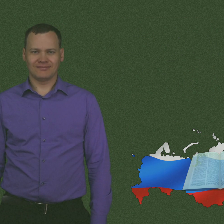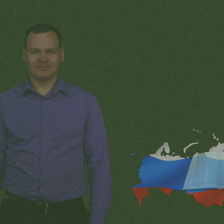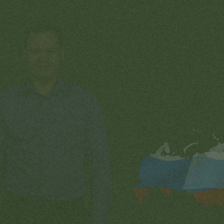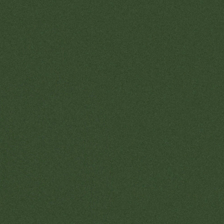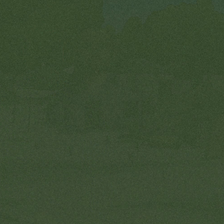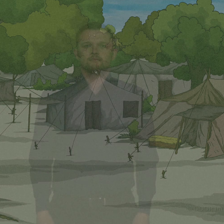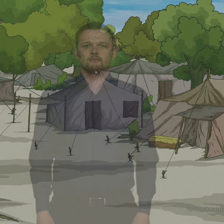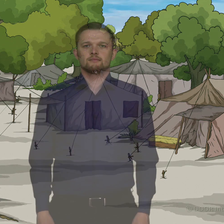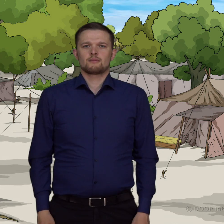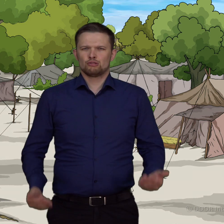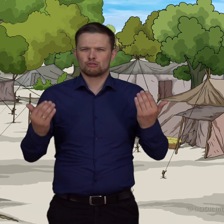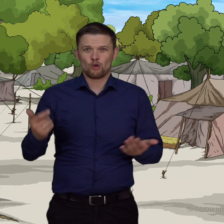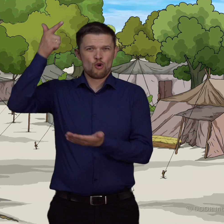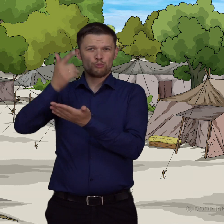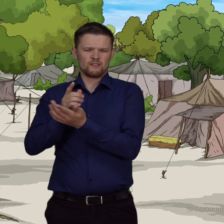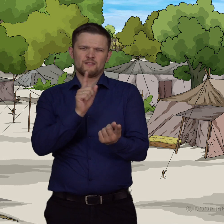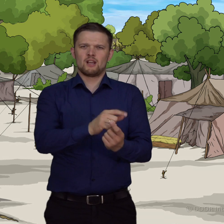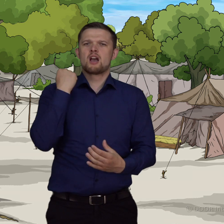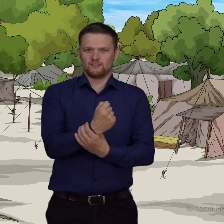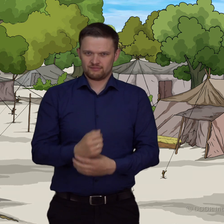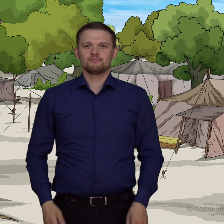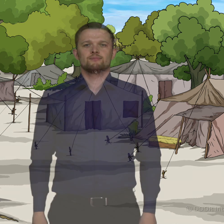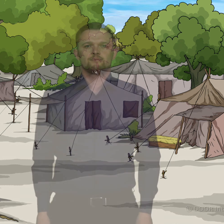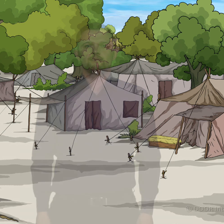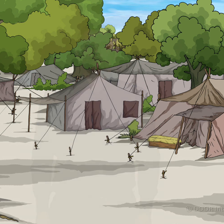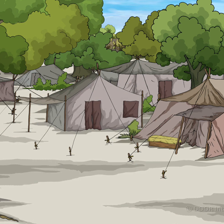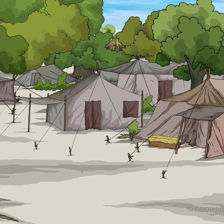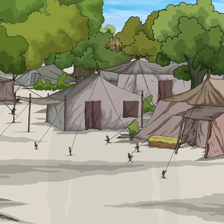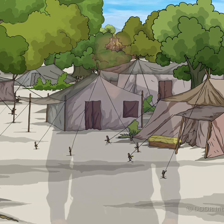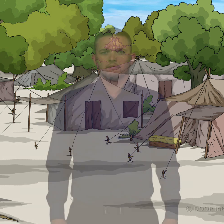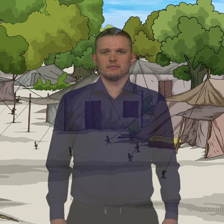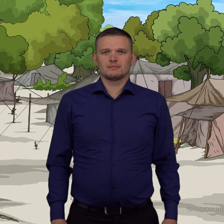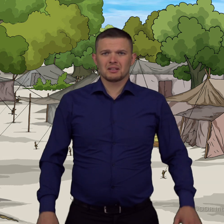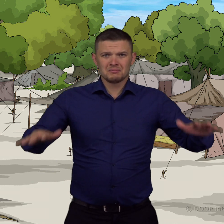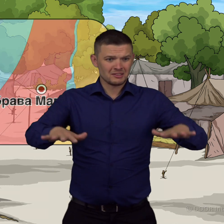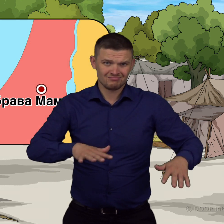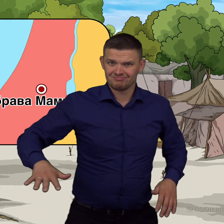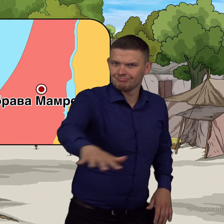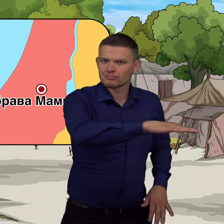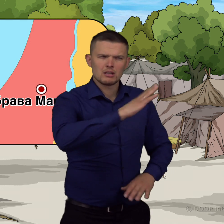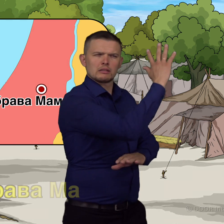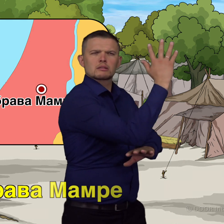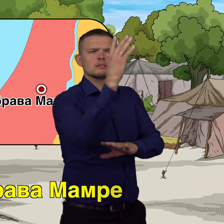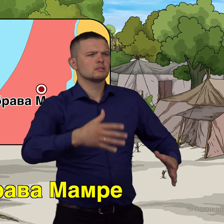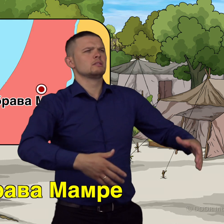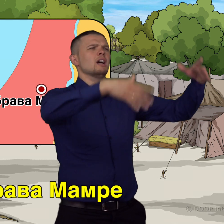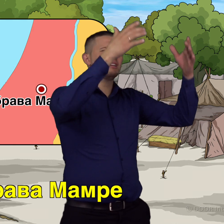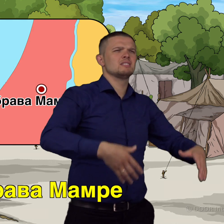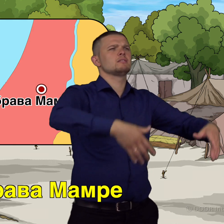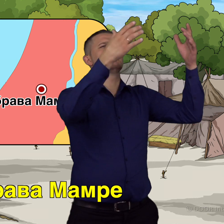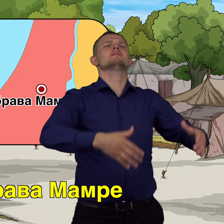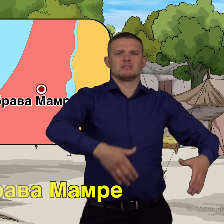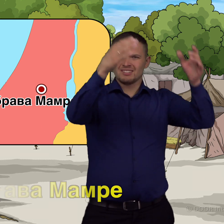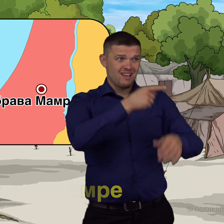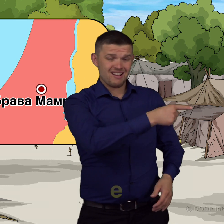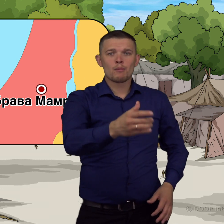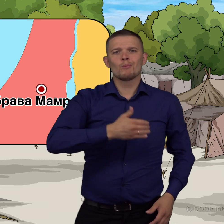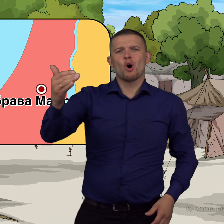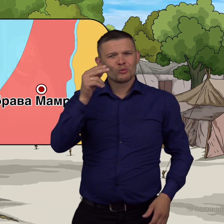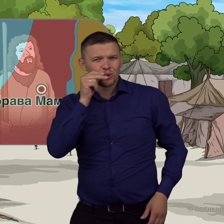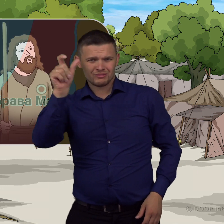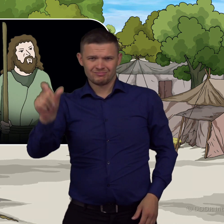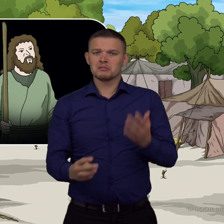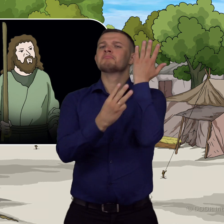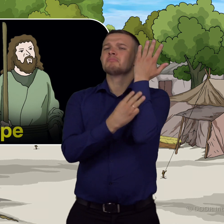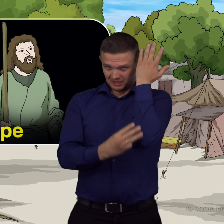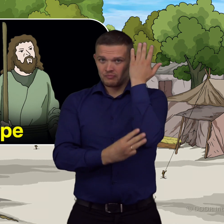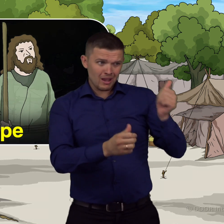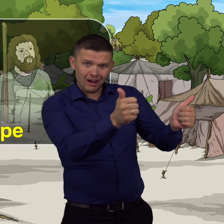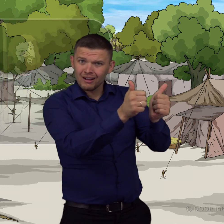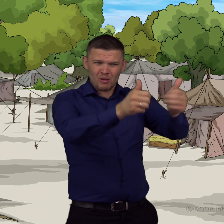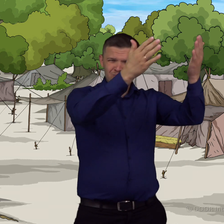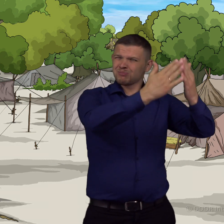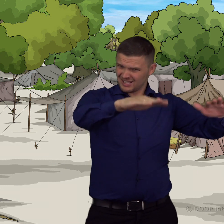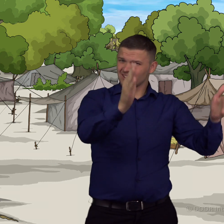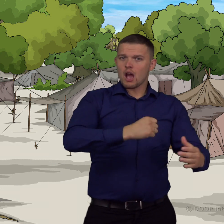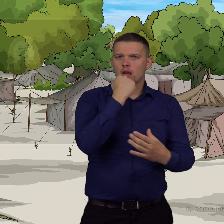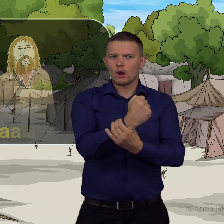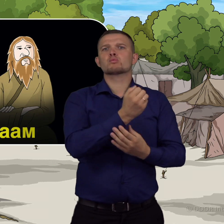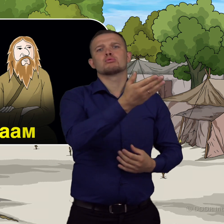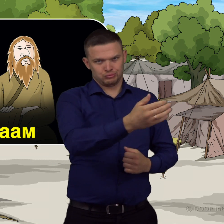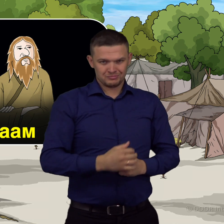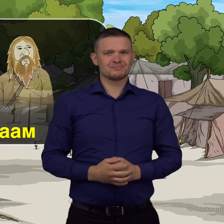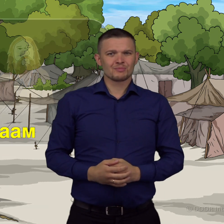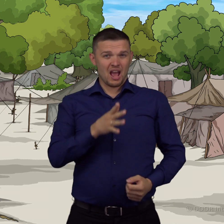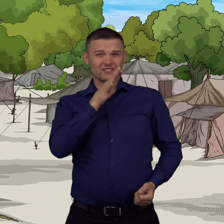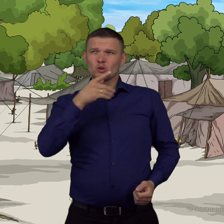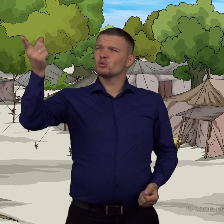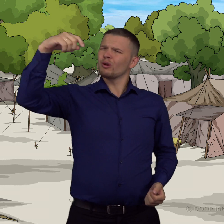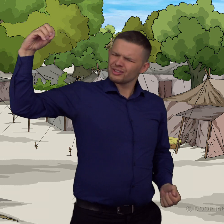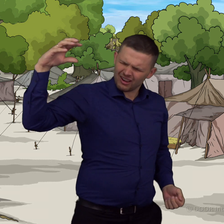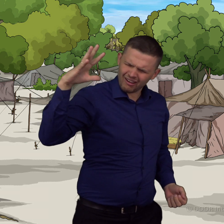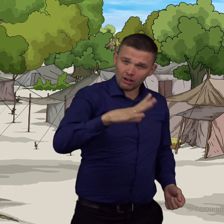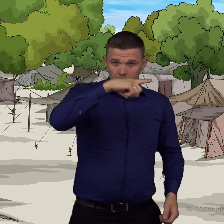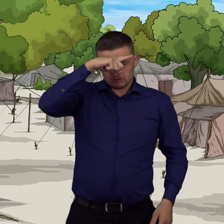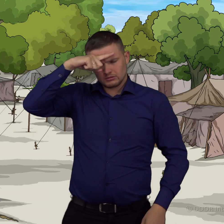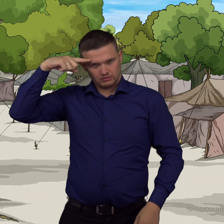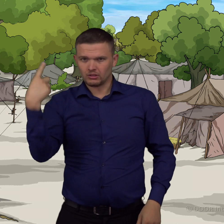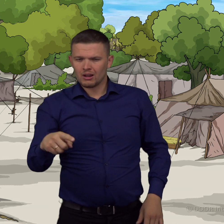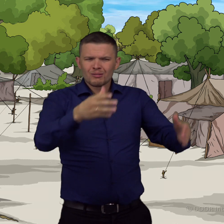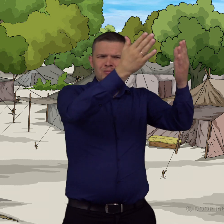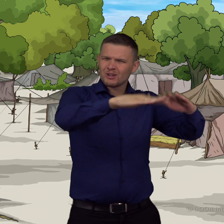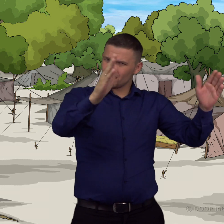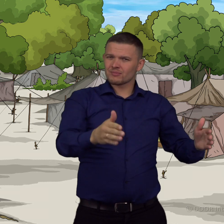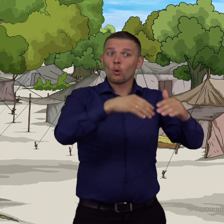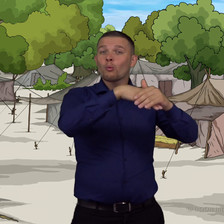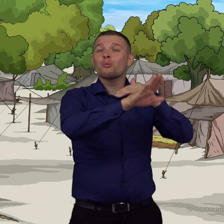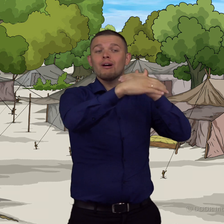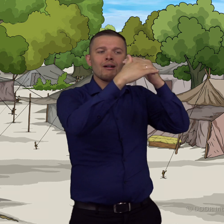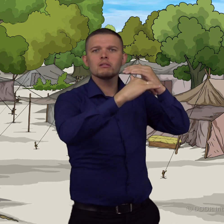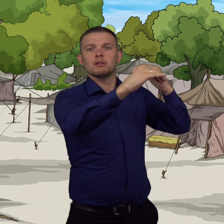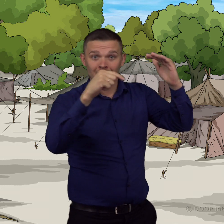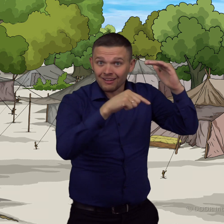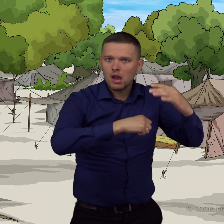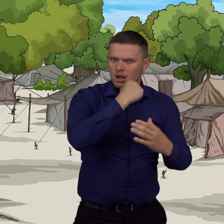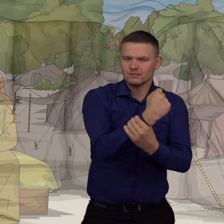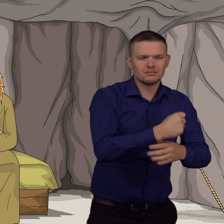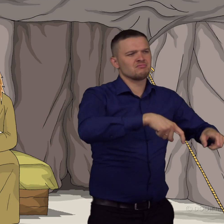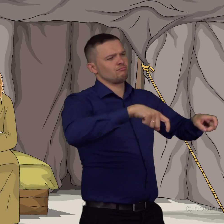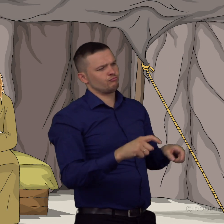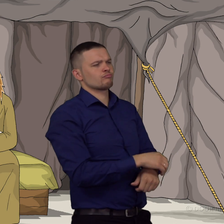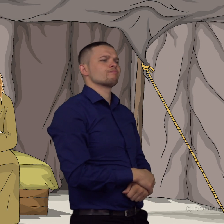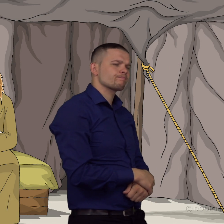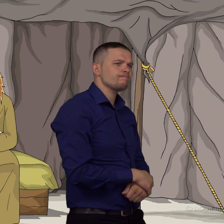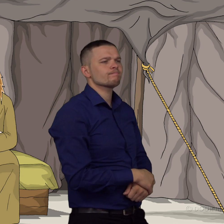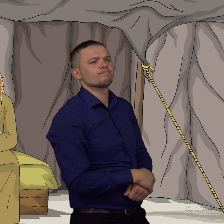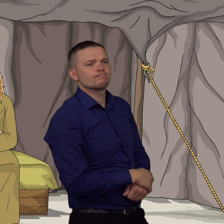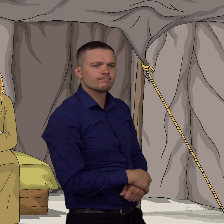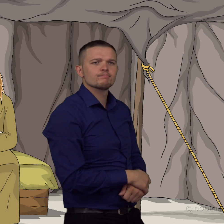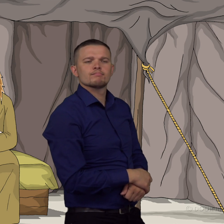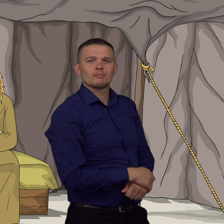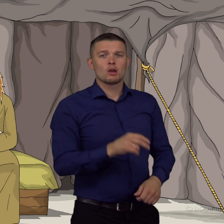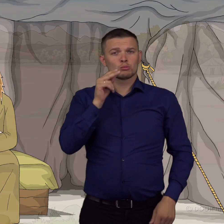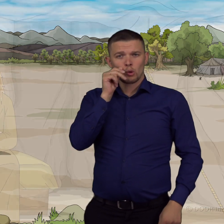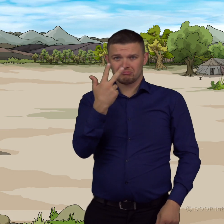Then the LORD appeared to Abraham by the Oaks of Mamre in the heat of the day, while he was sitting at the entrance of his tent.